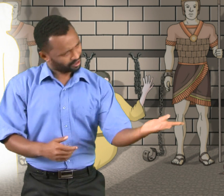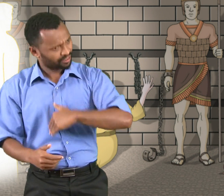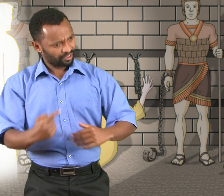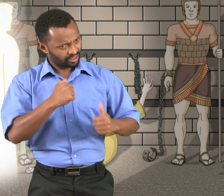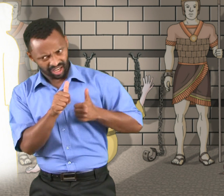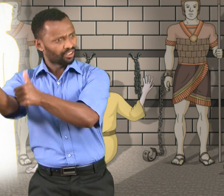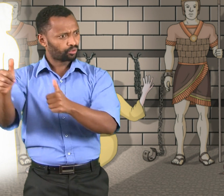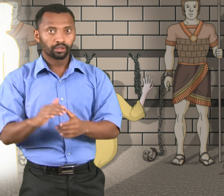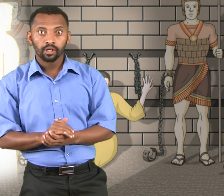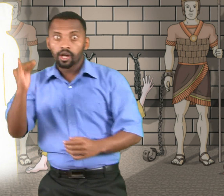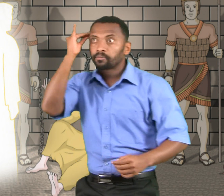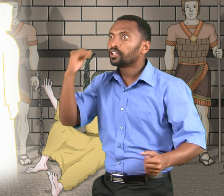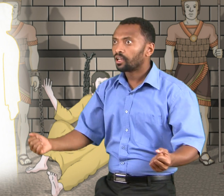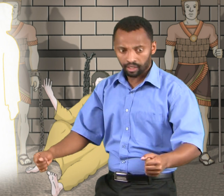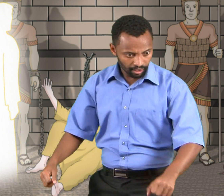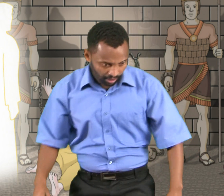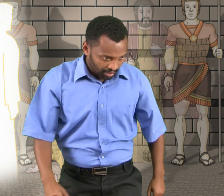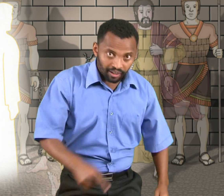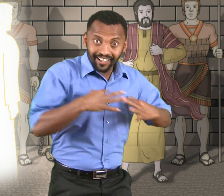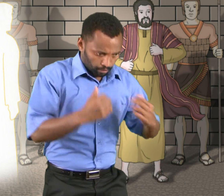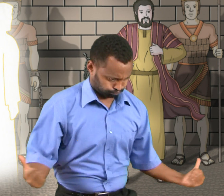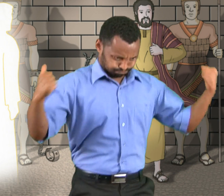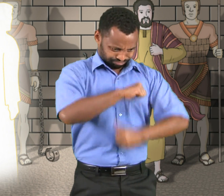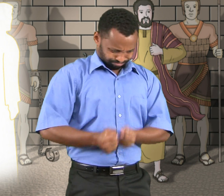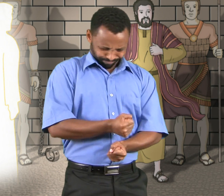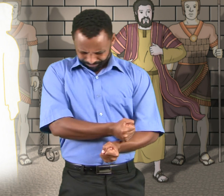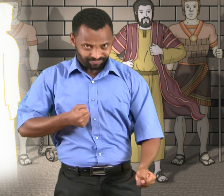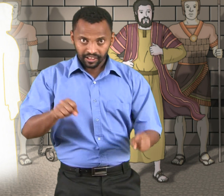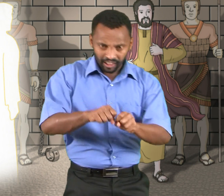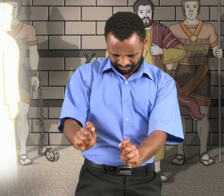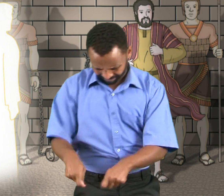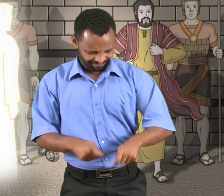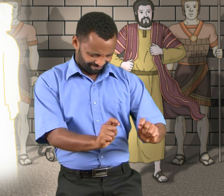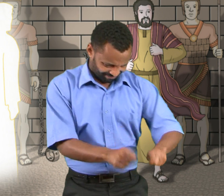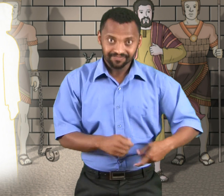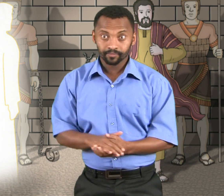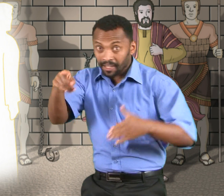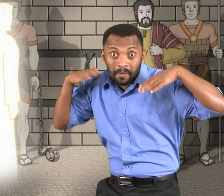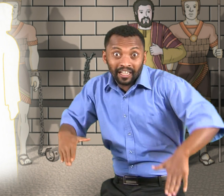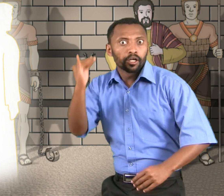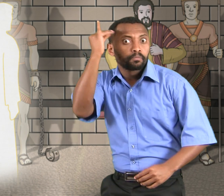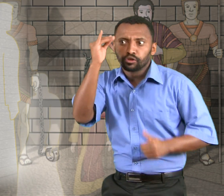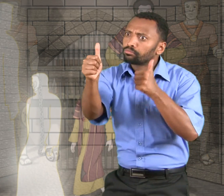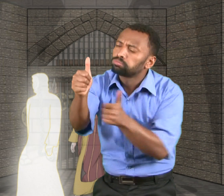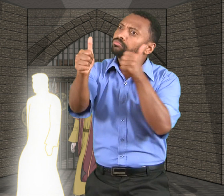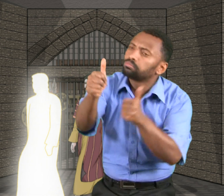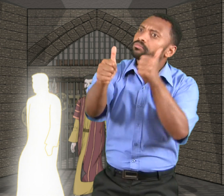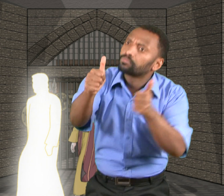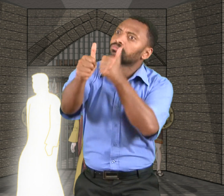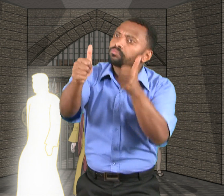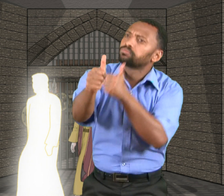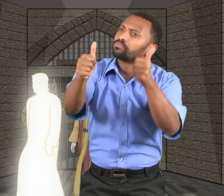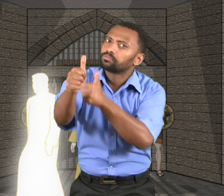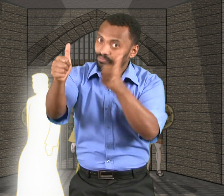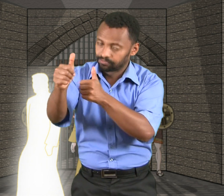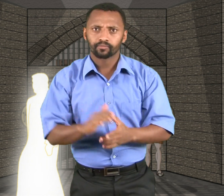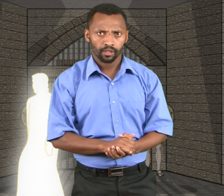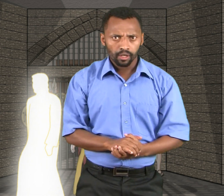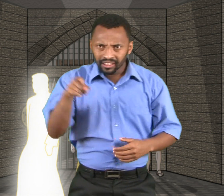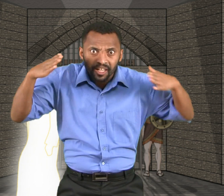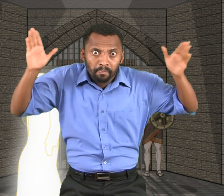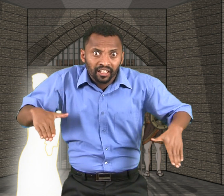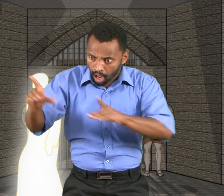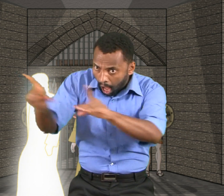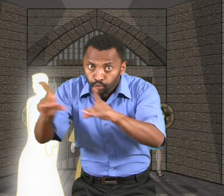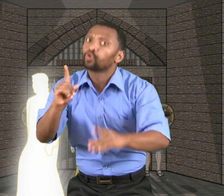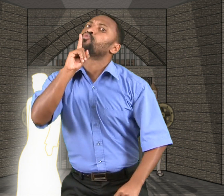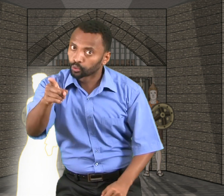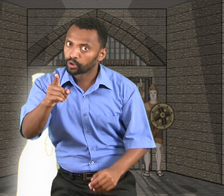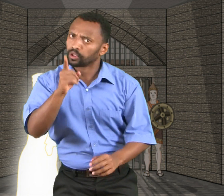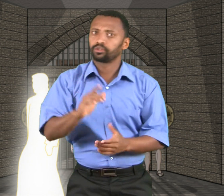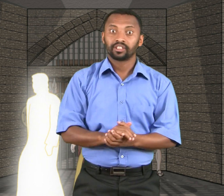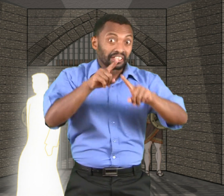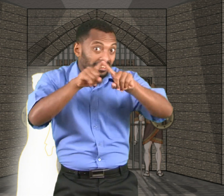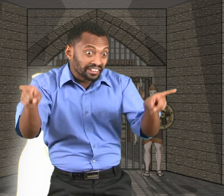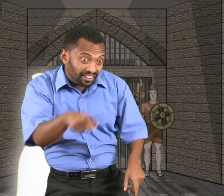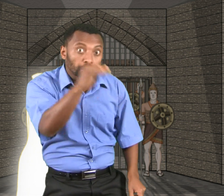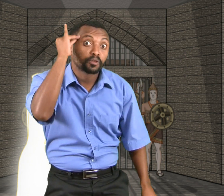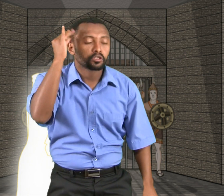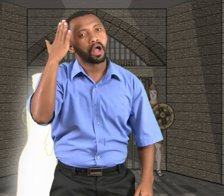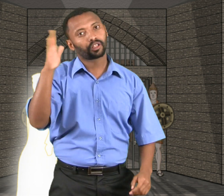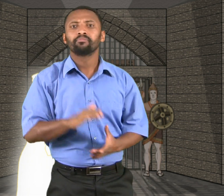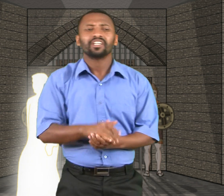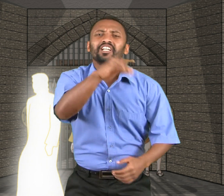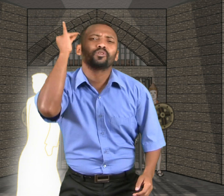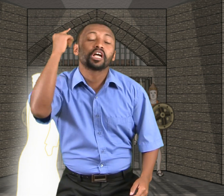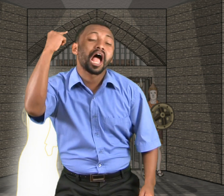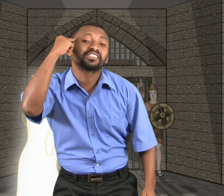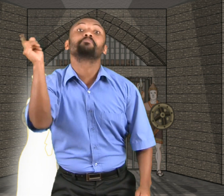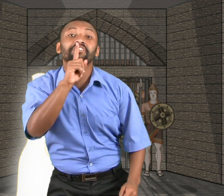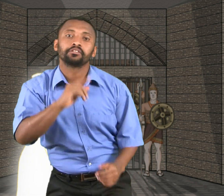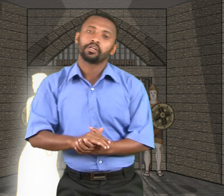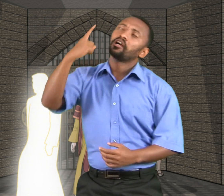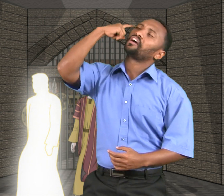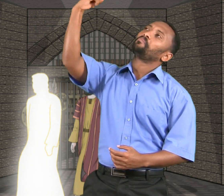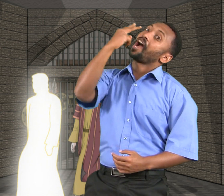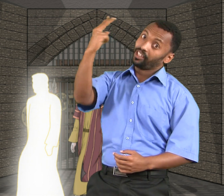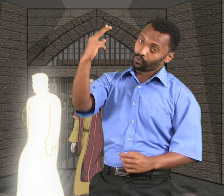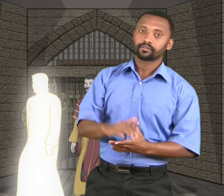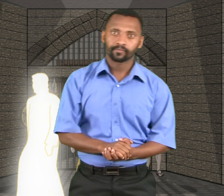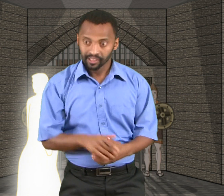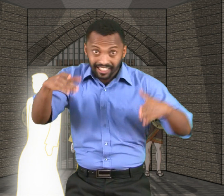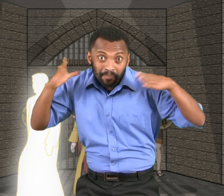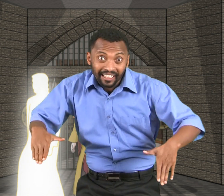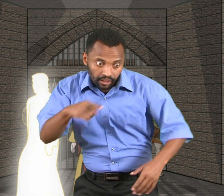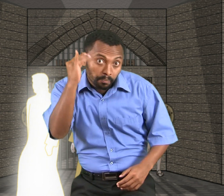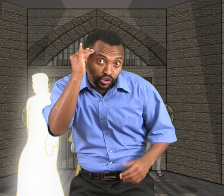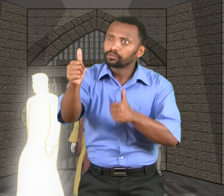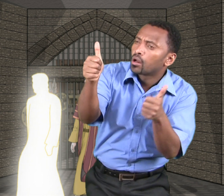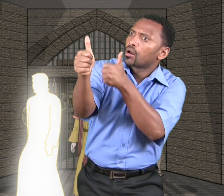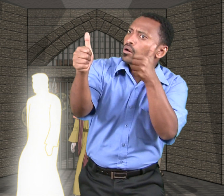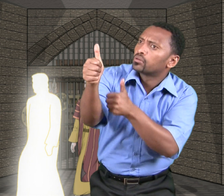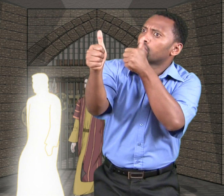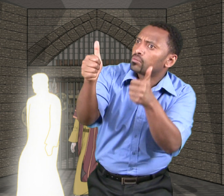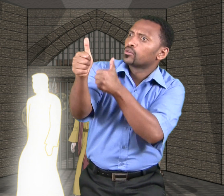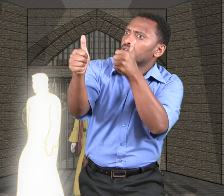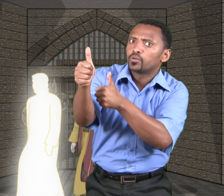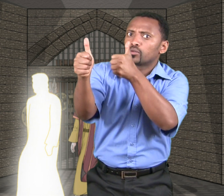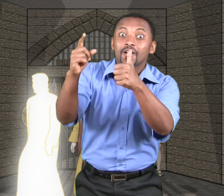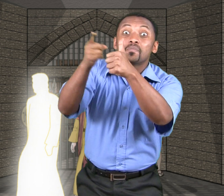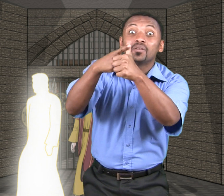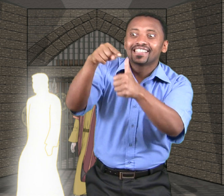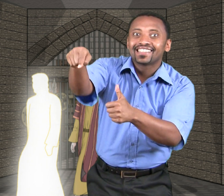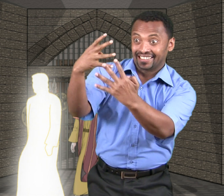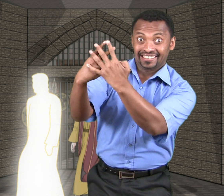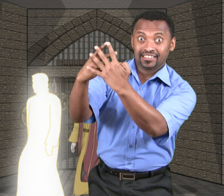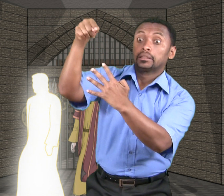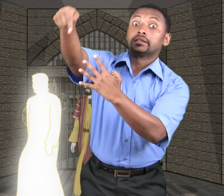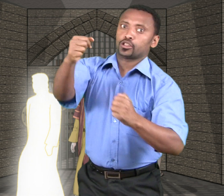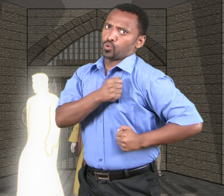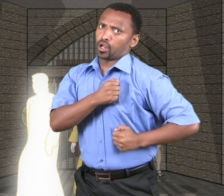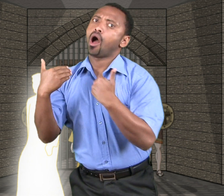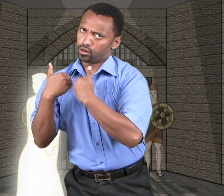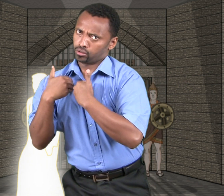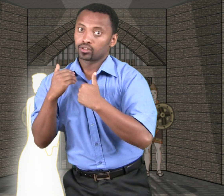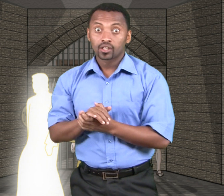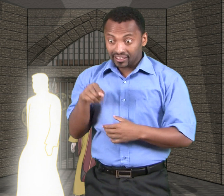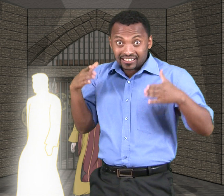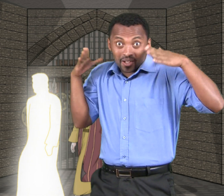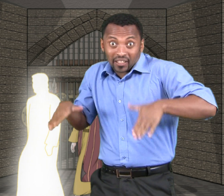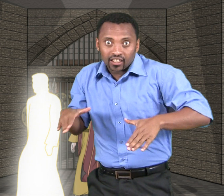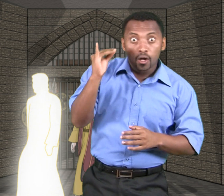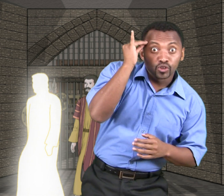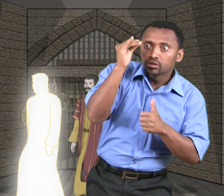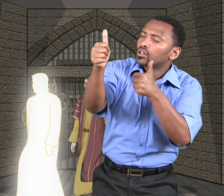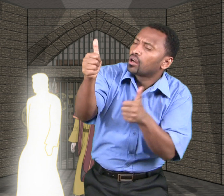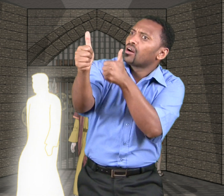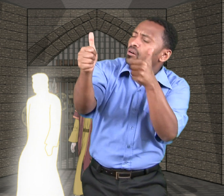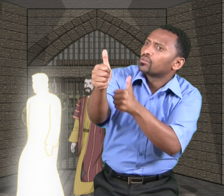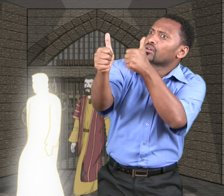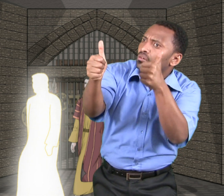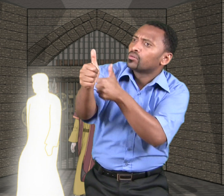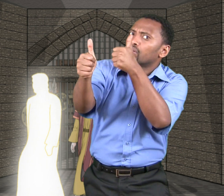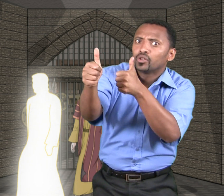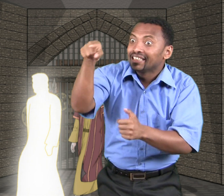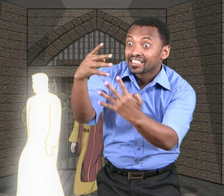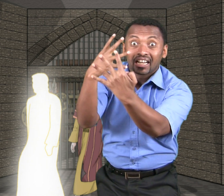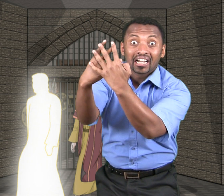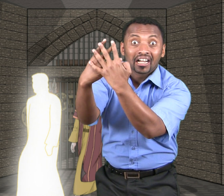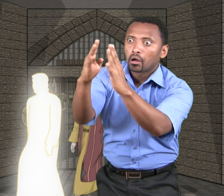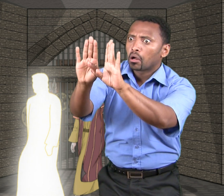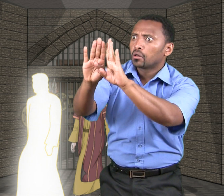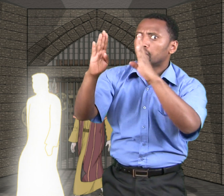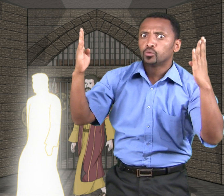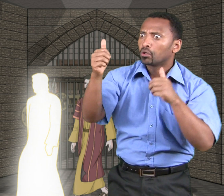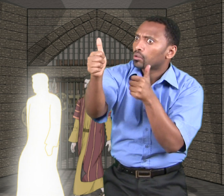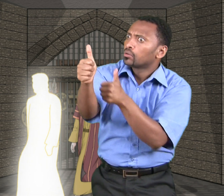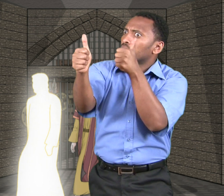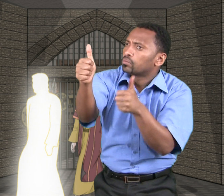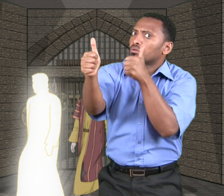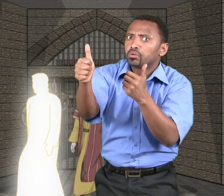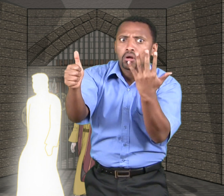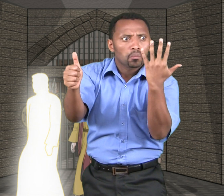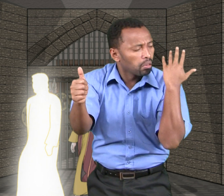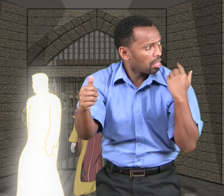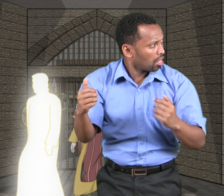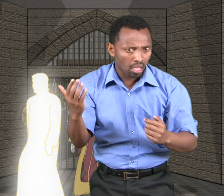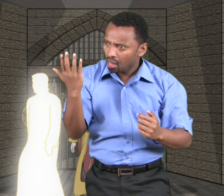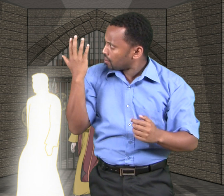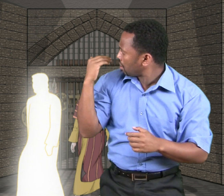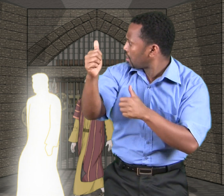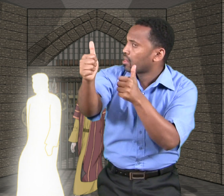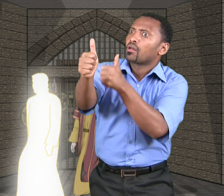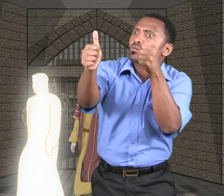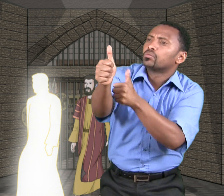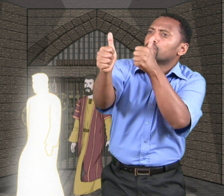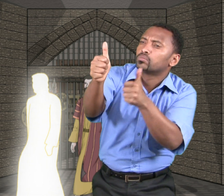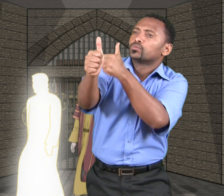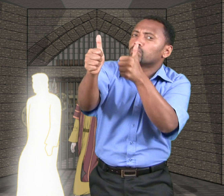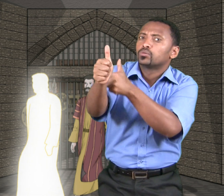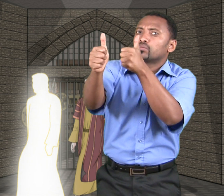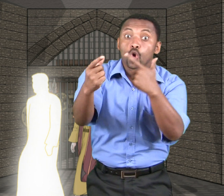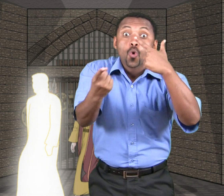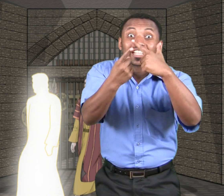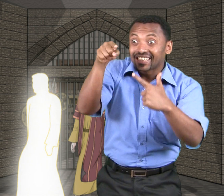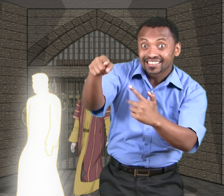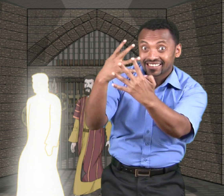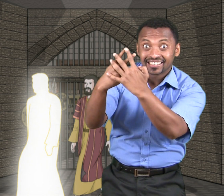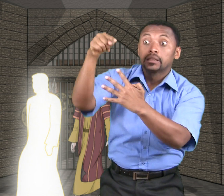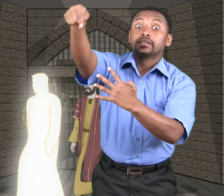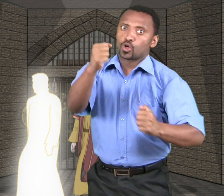Peter did so, and the angel told him, “Wrap your cloak around you and follow me.” So Peter followed him out, but he was unaware that what the angel was doing was real. He thought he was only seeing a vision.